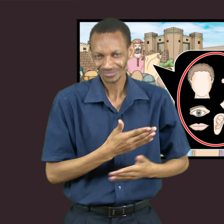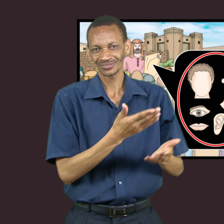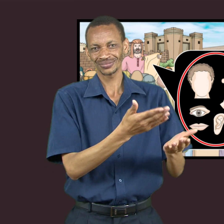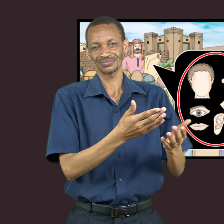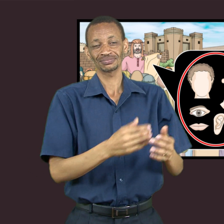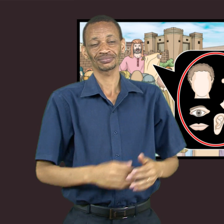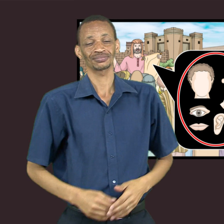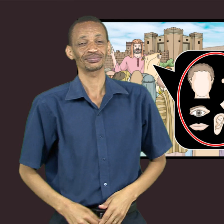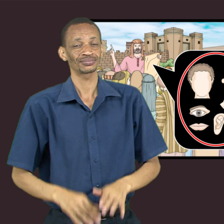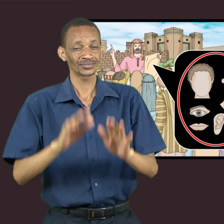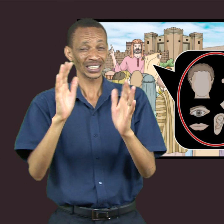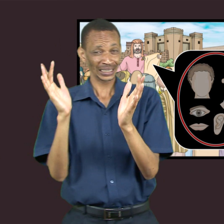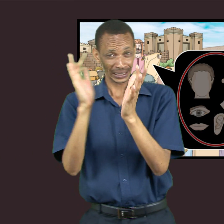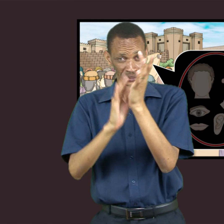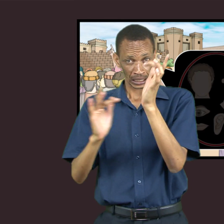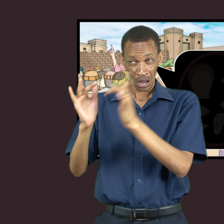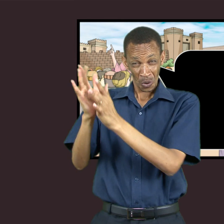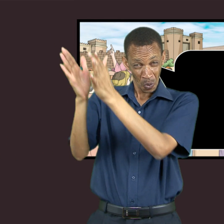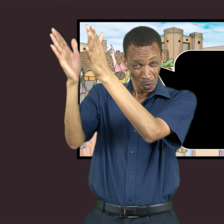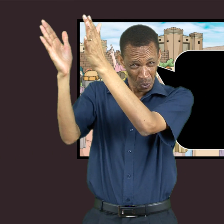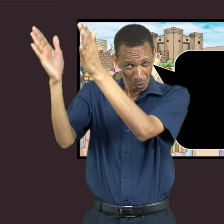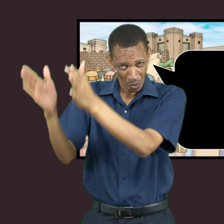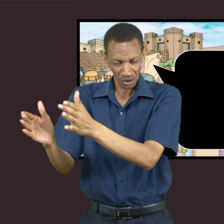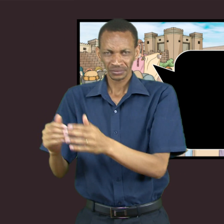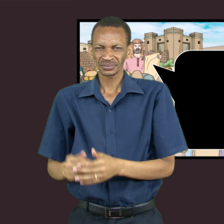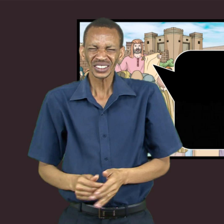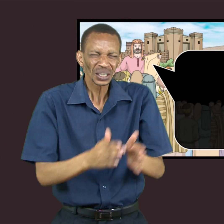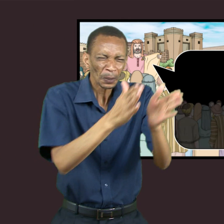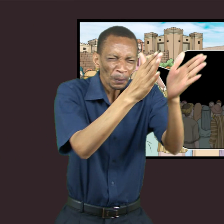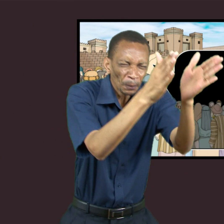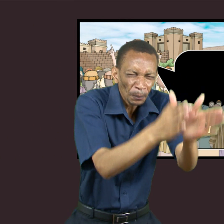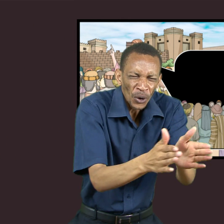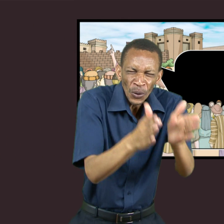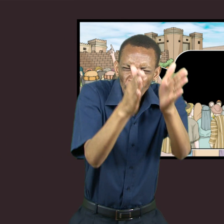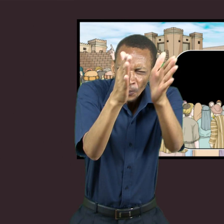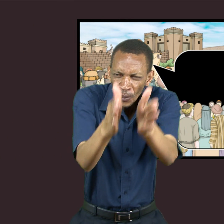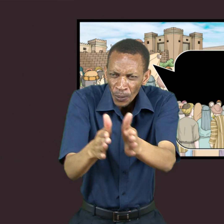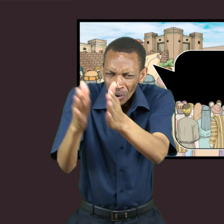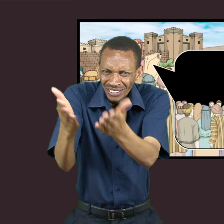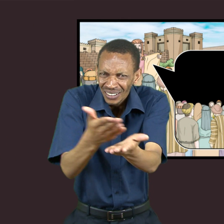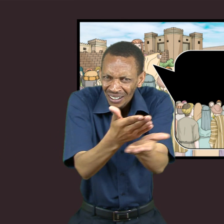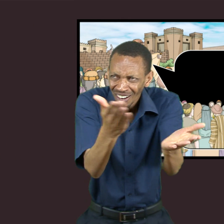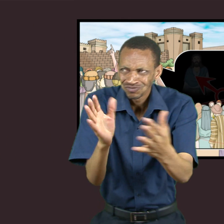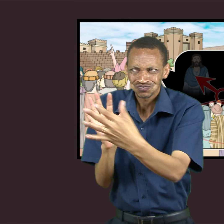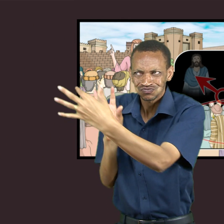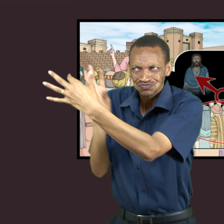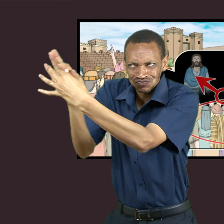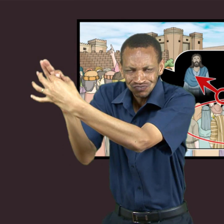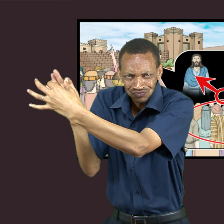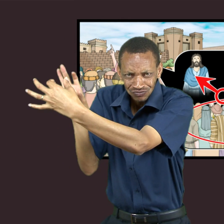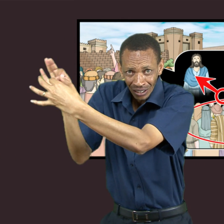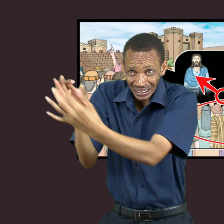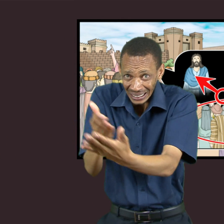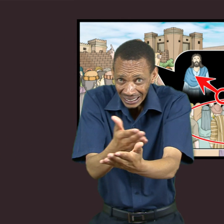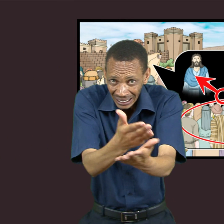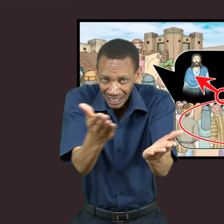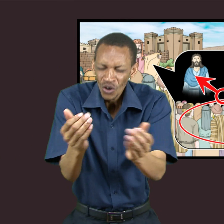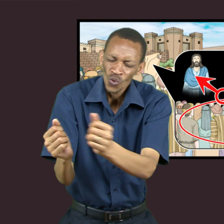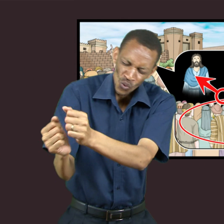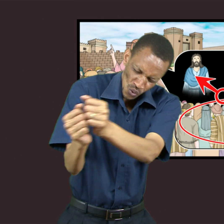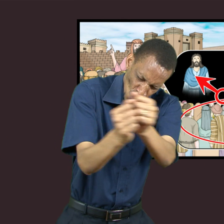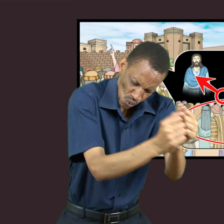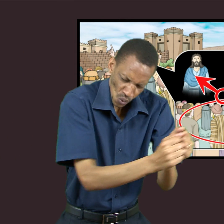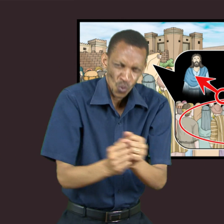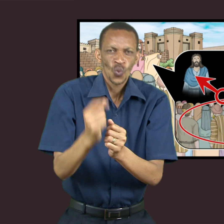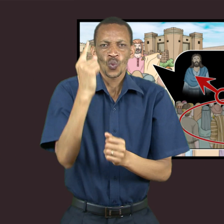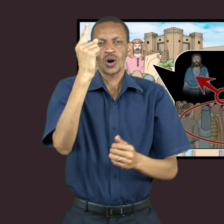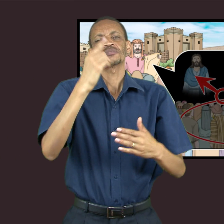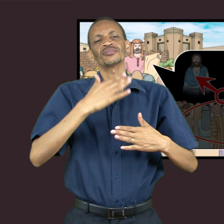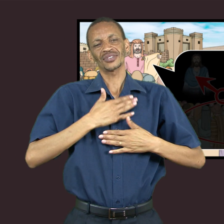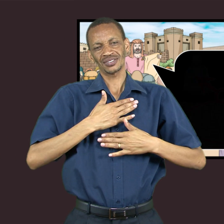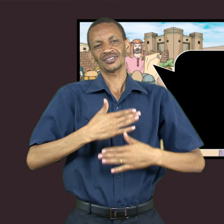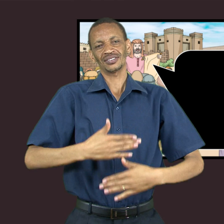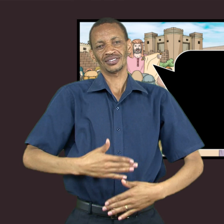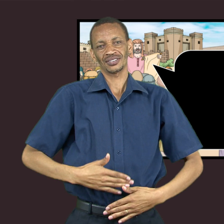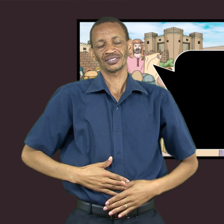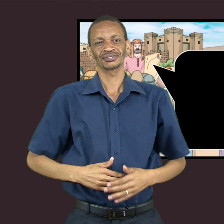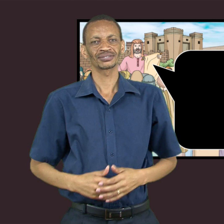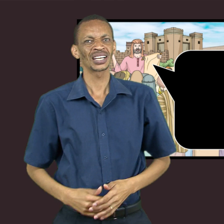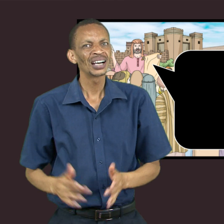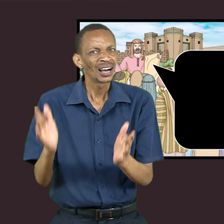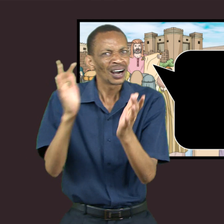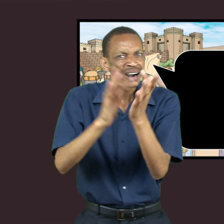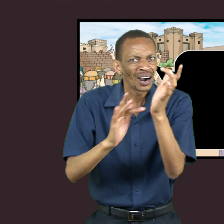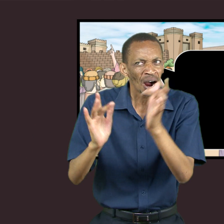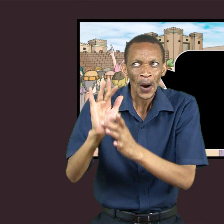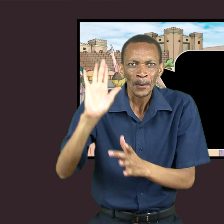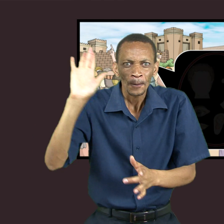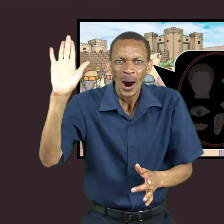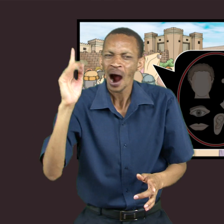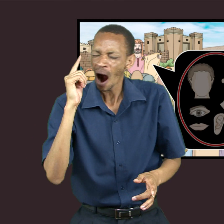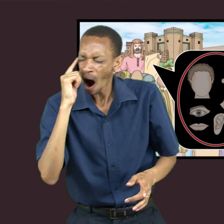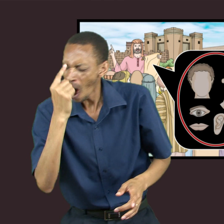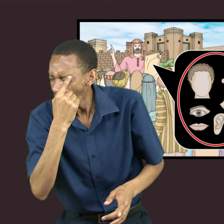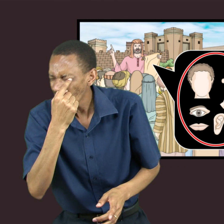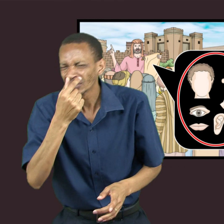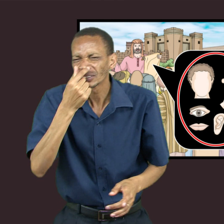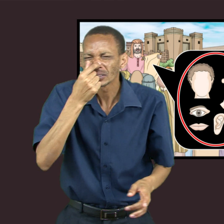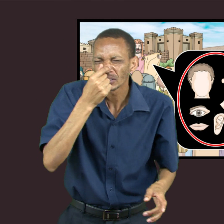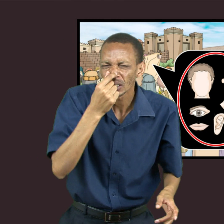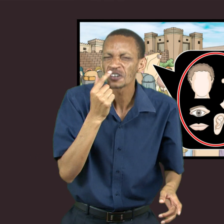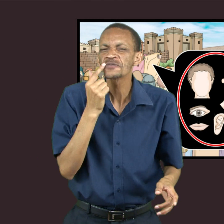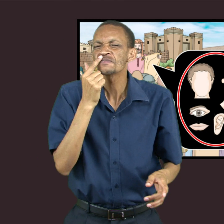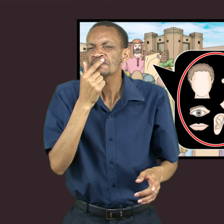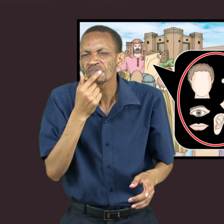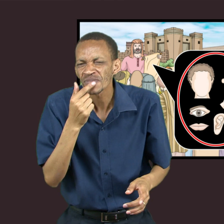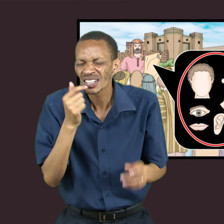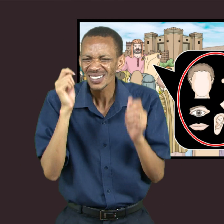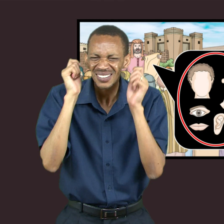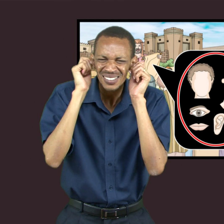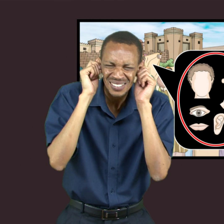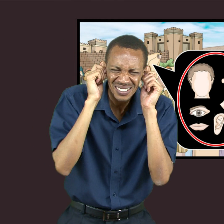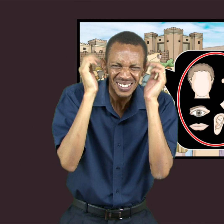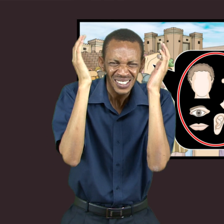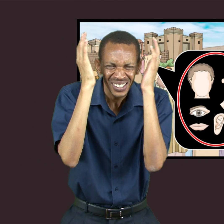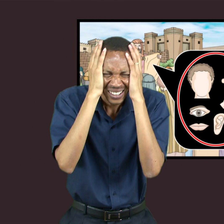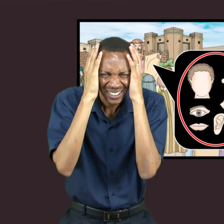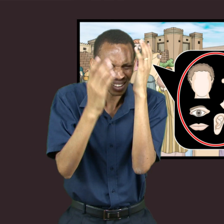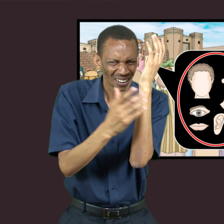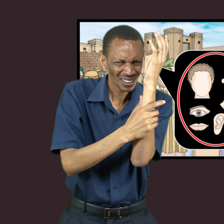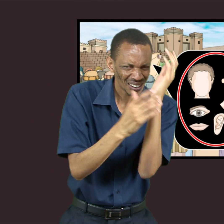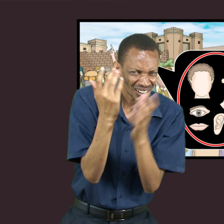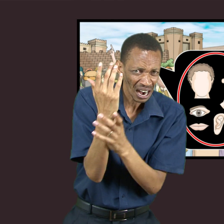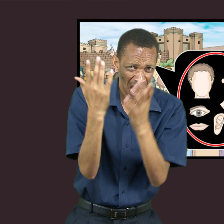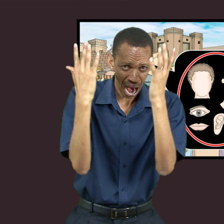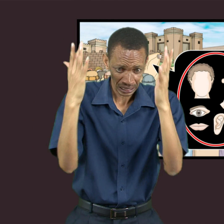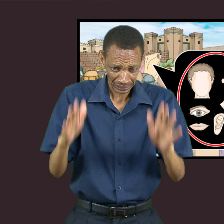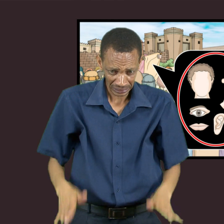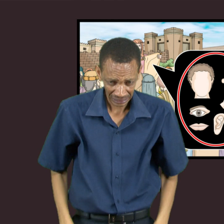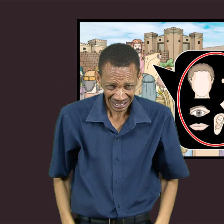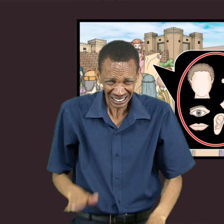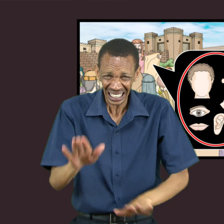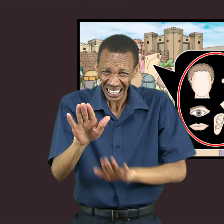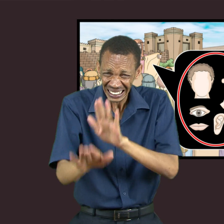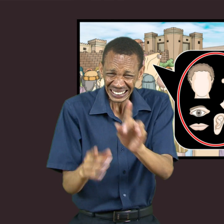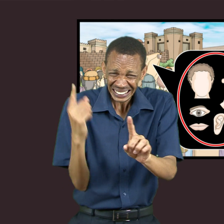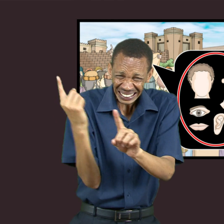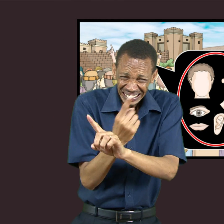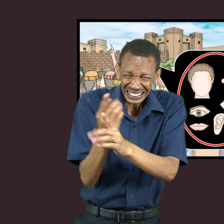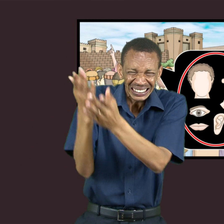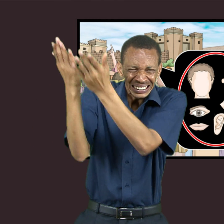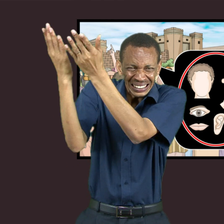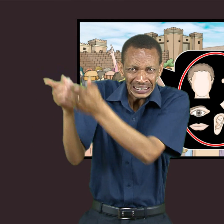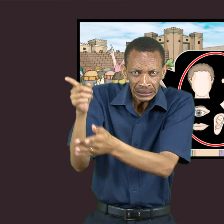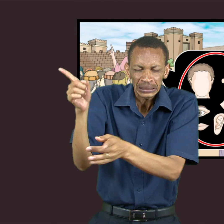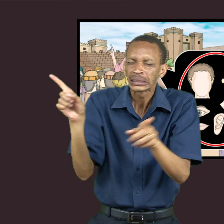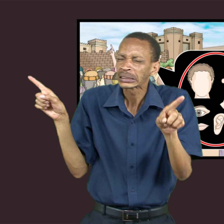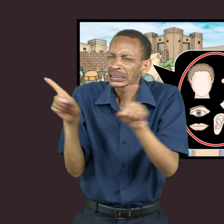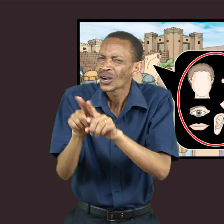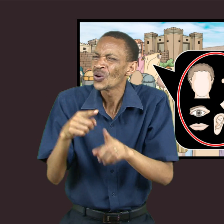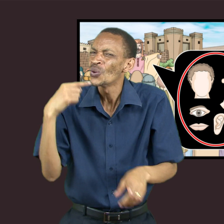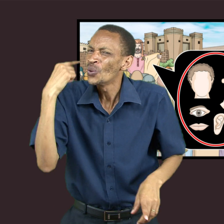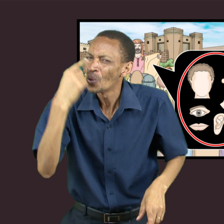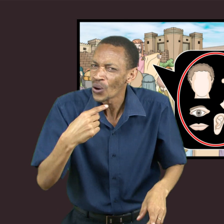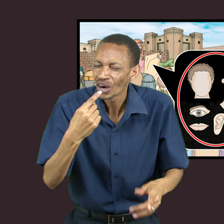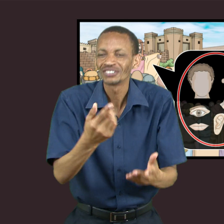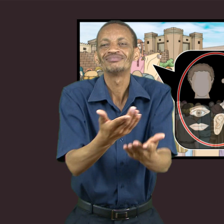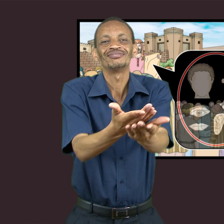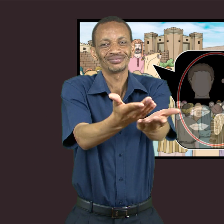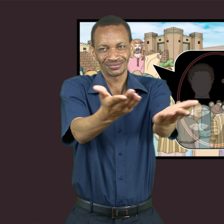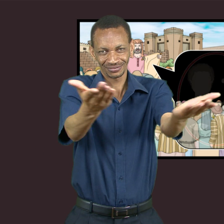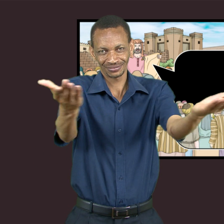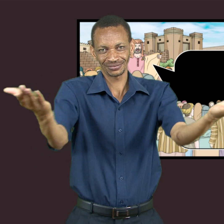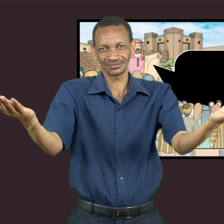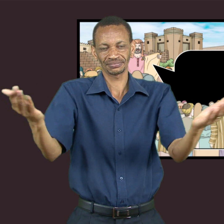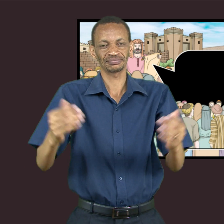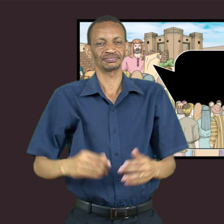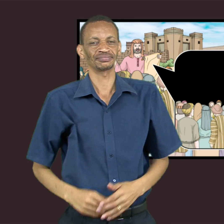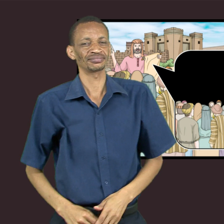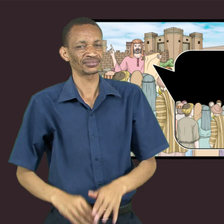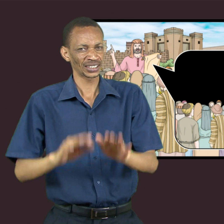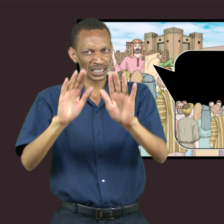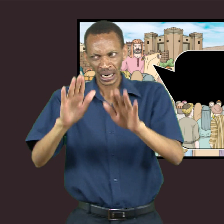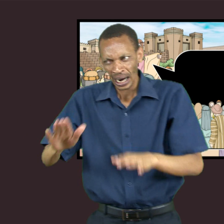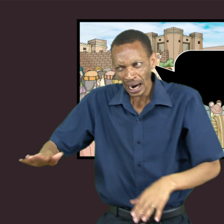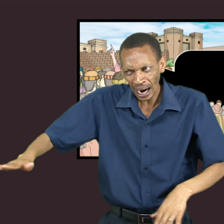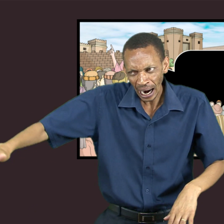Now you are the body of Christ, and each of you is a member of it.